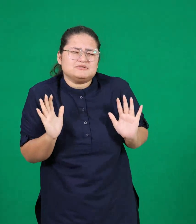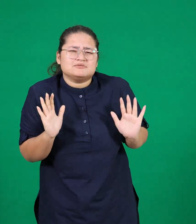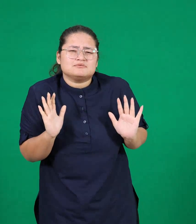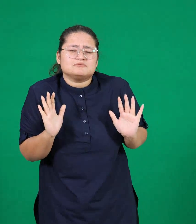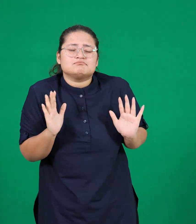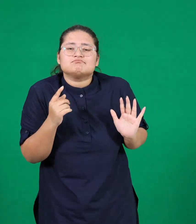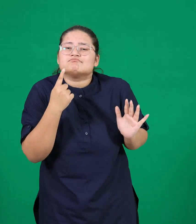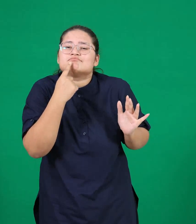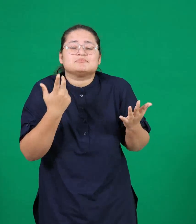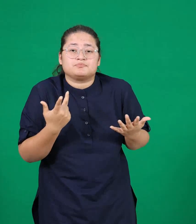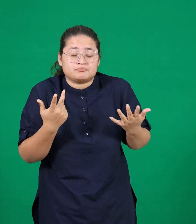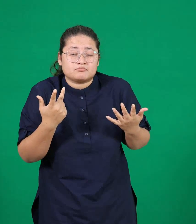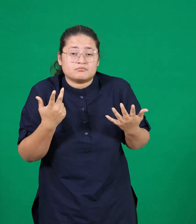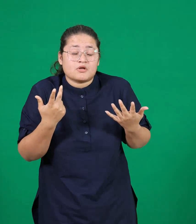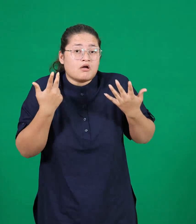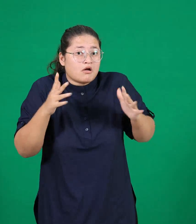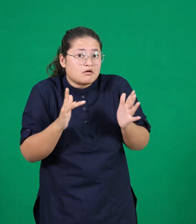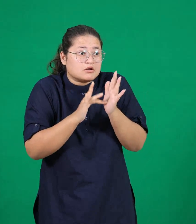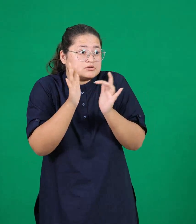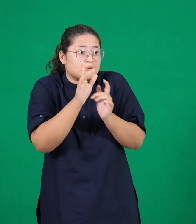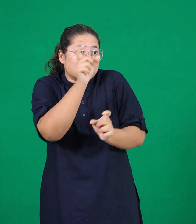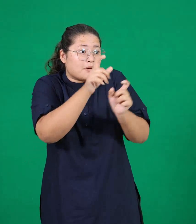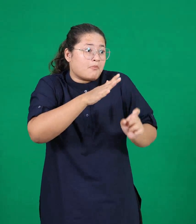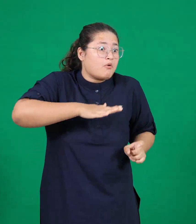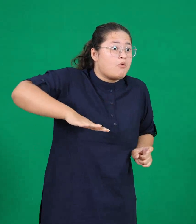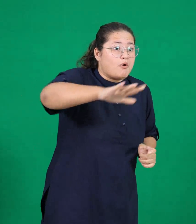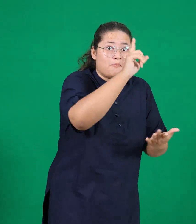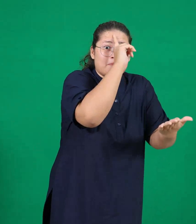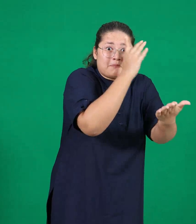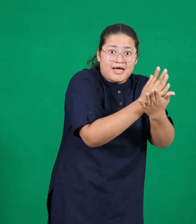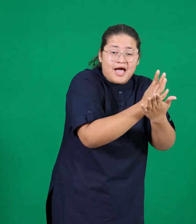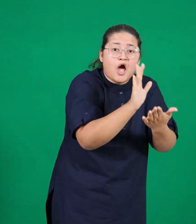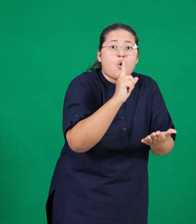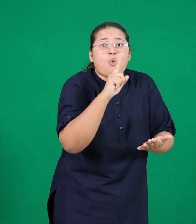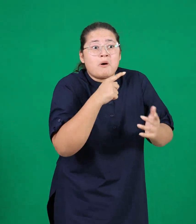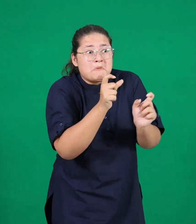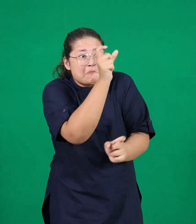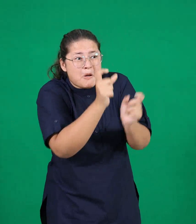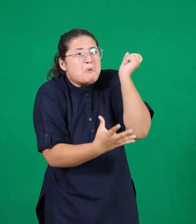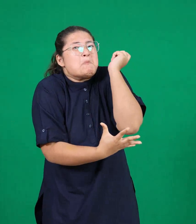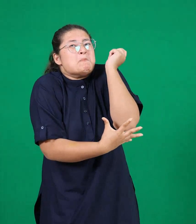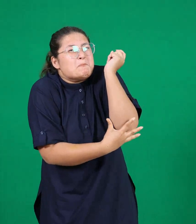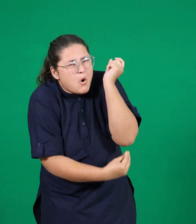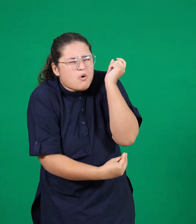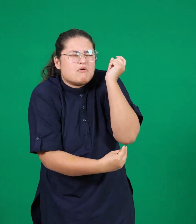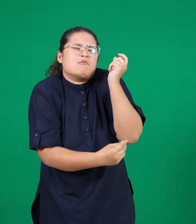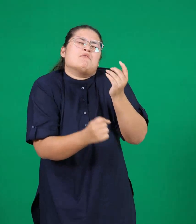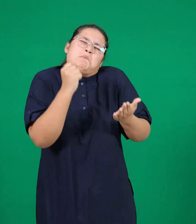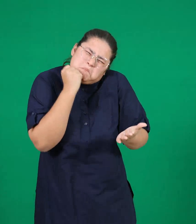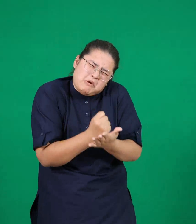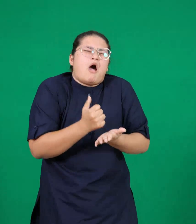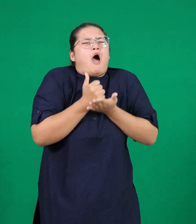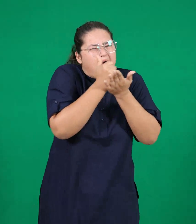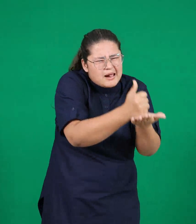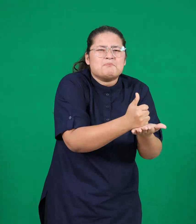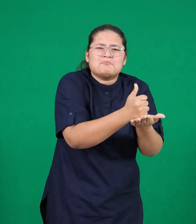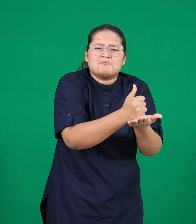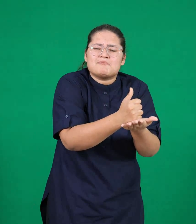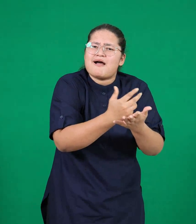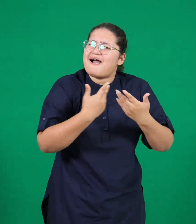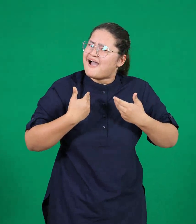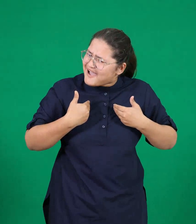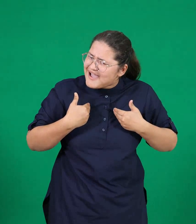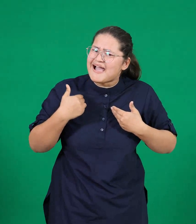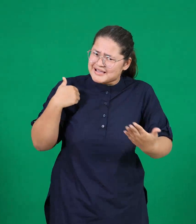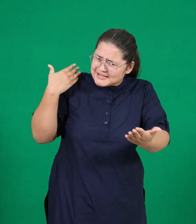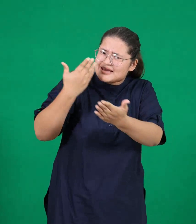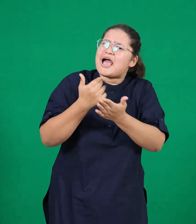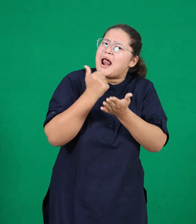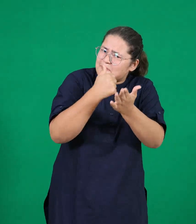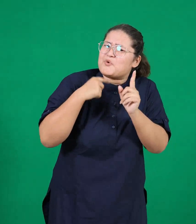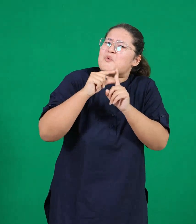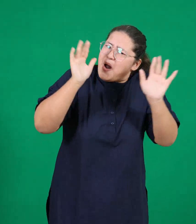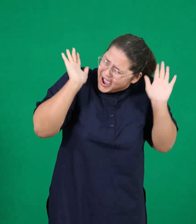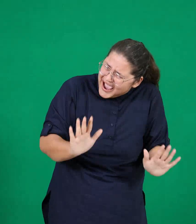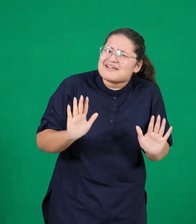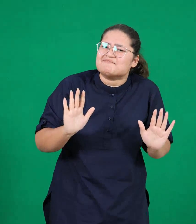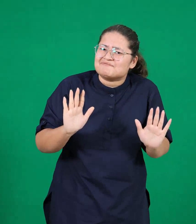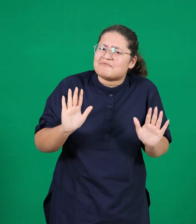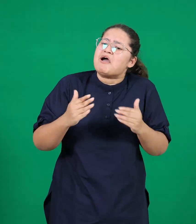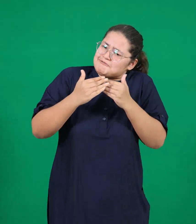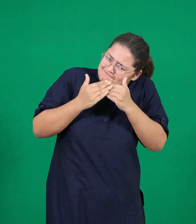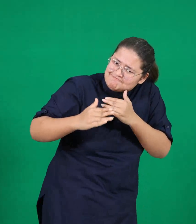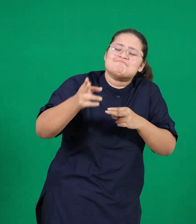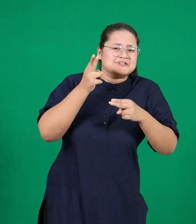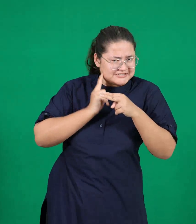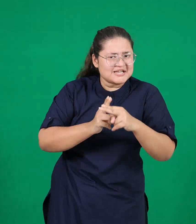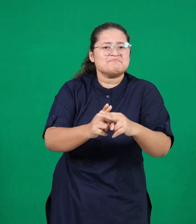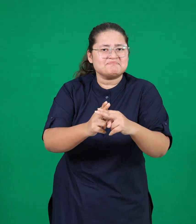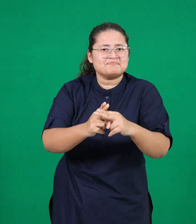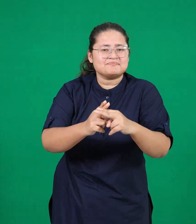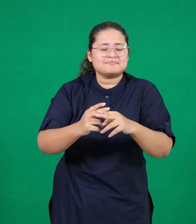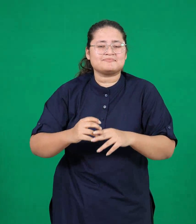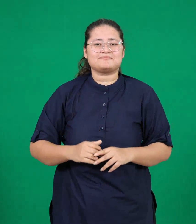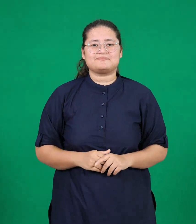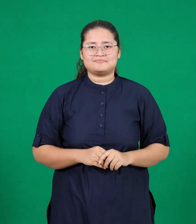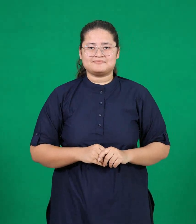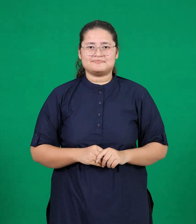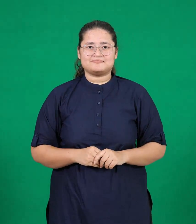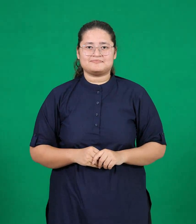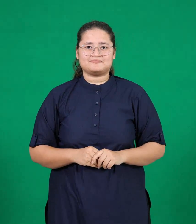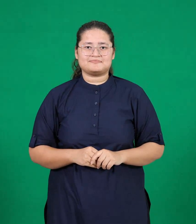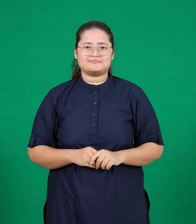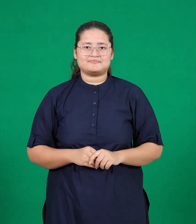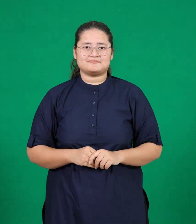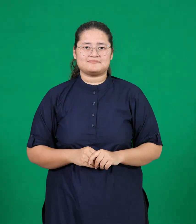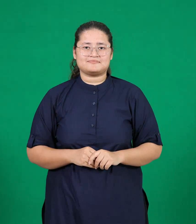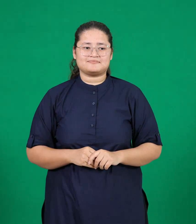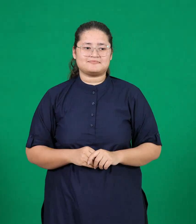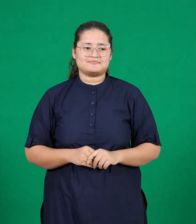They only asked us to remember the poor, the very thing I was eager to do.